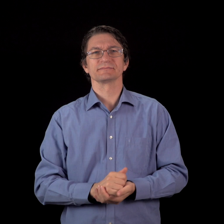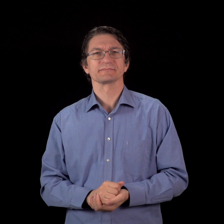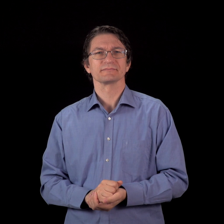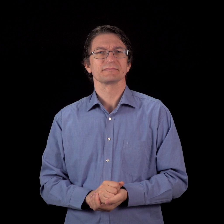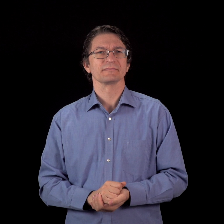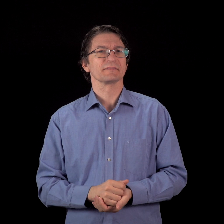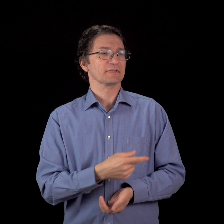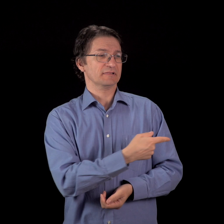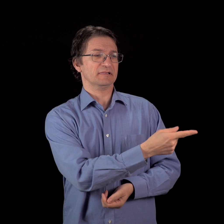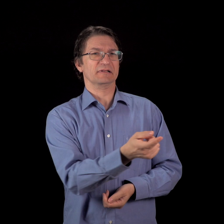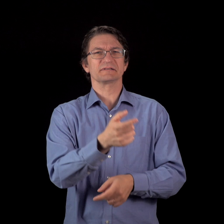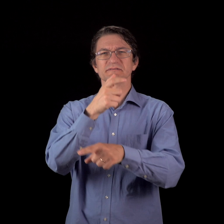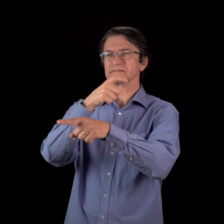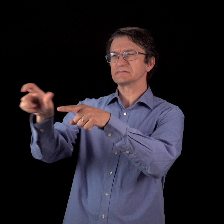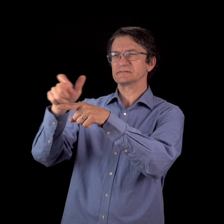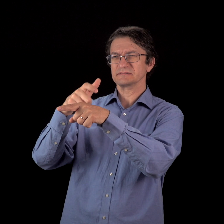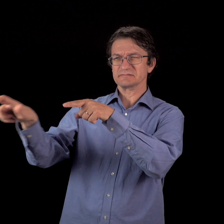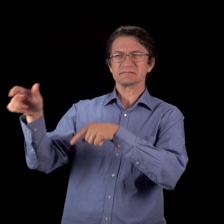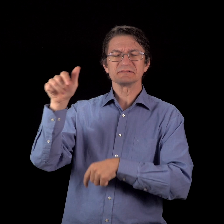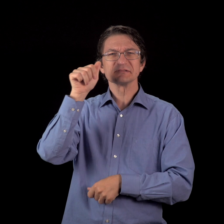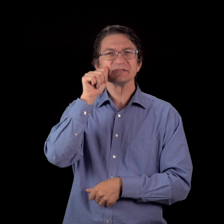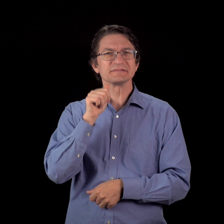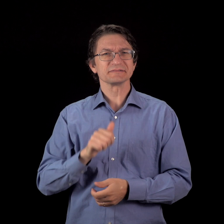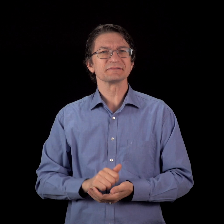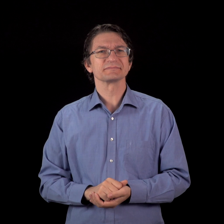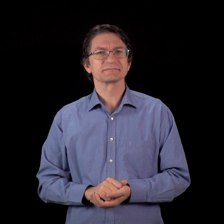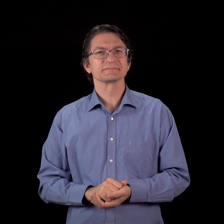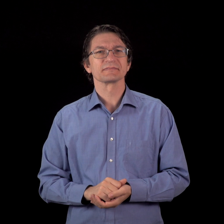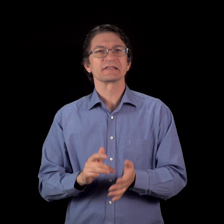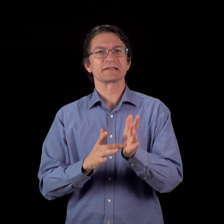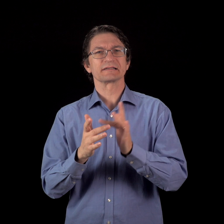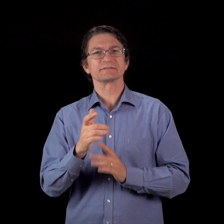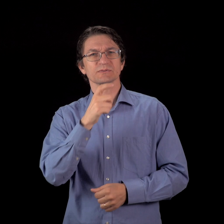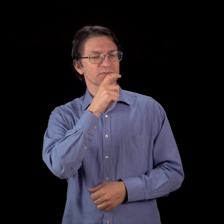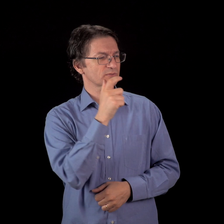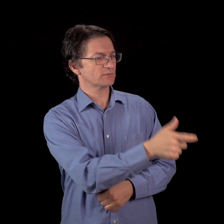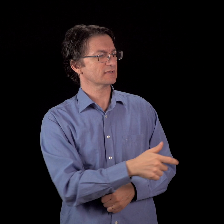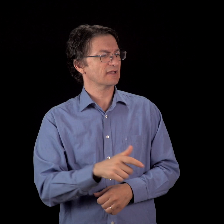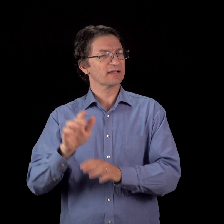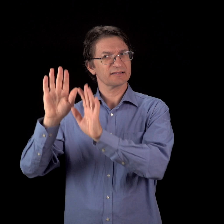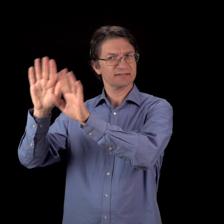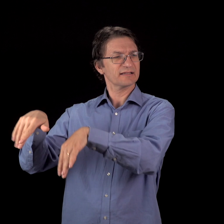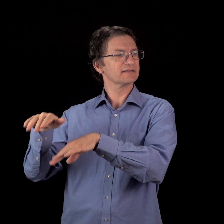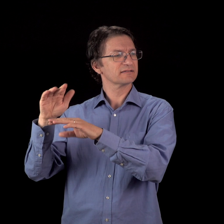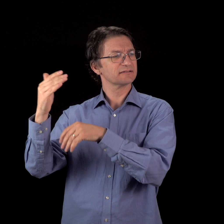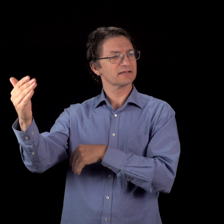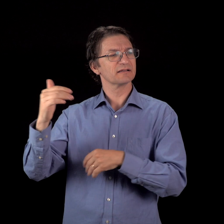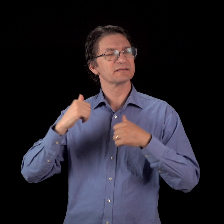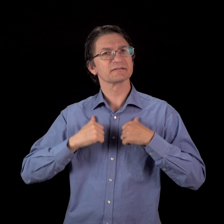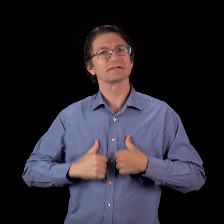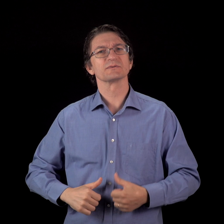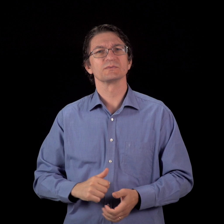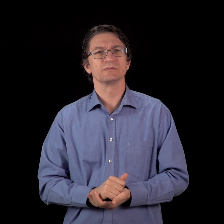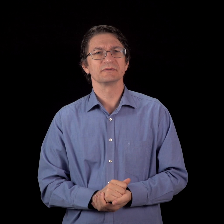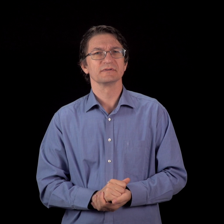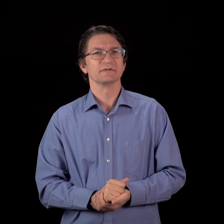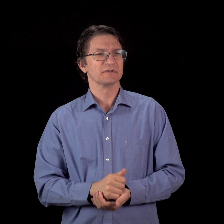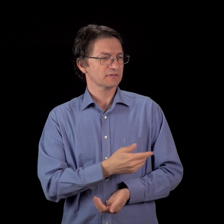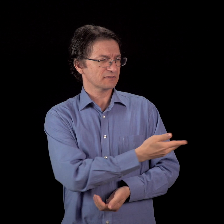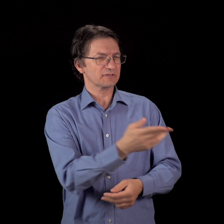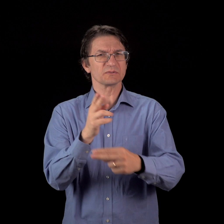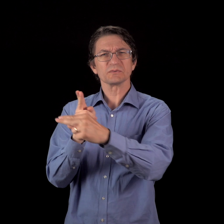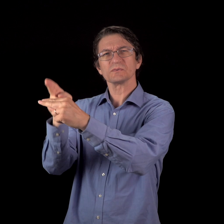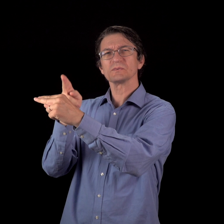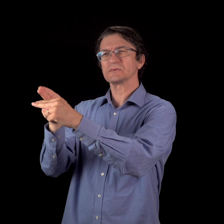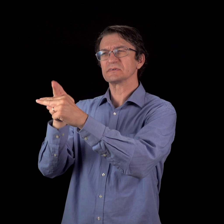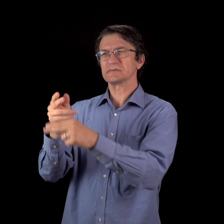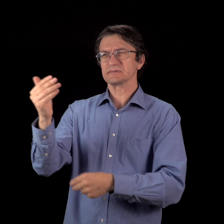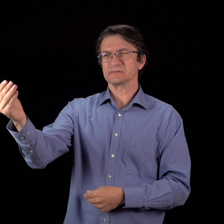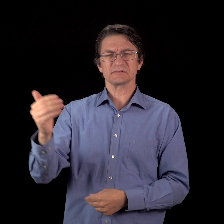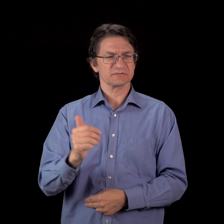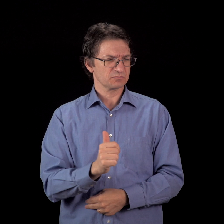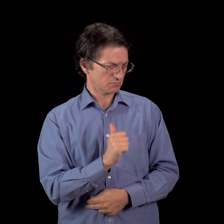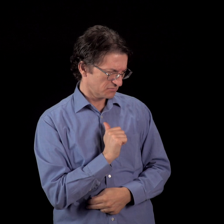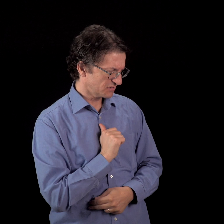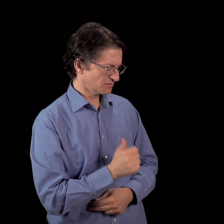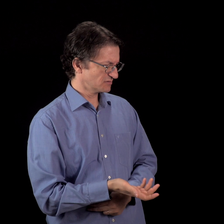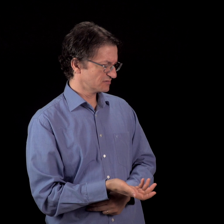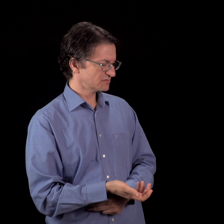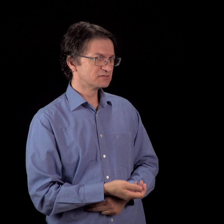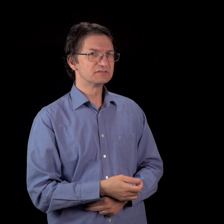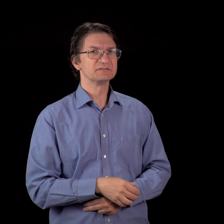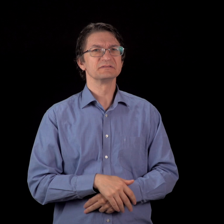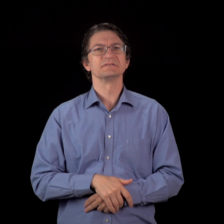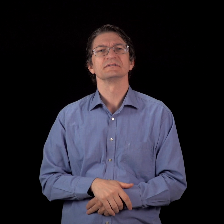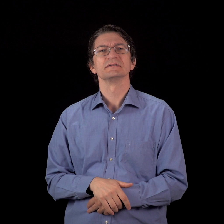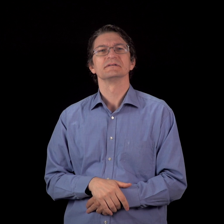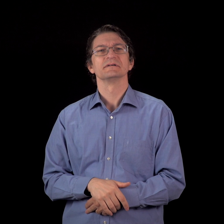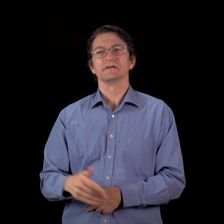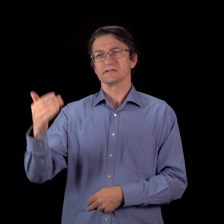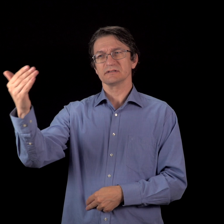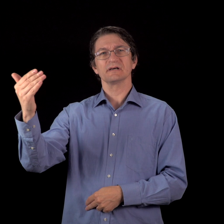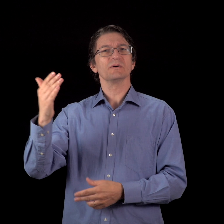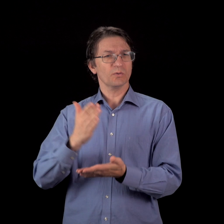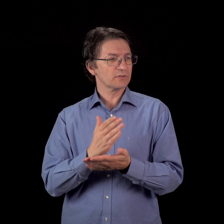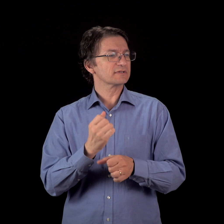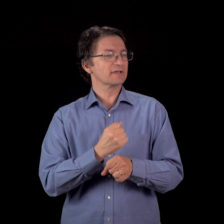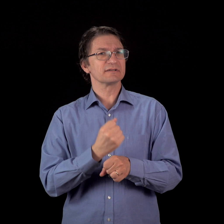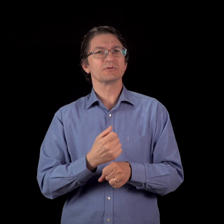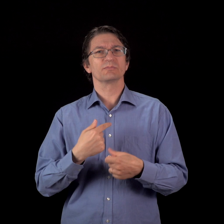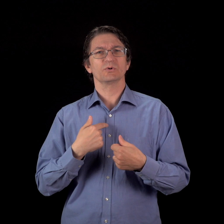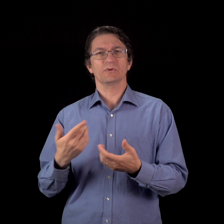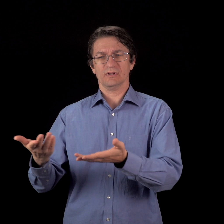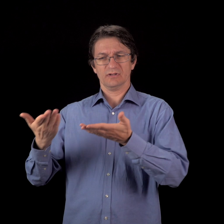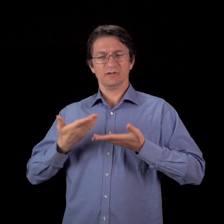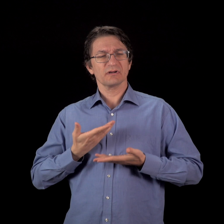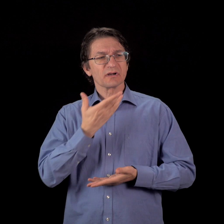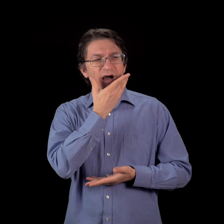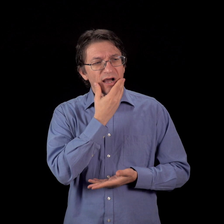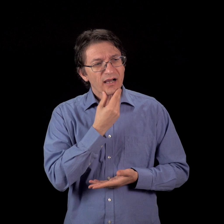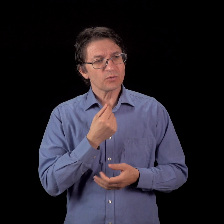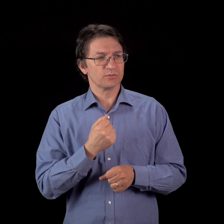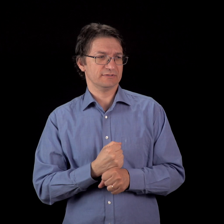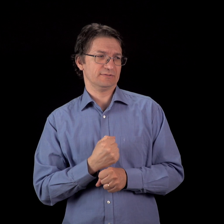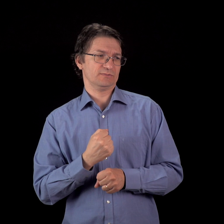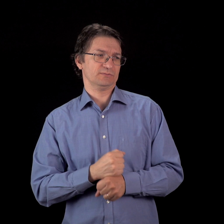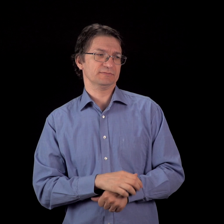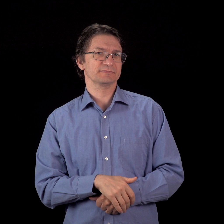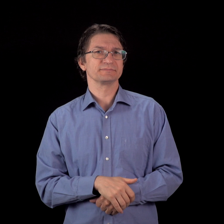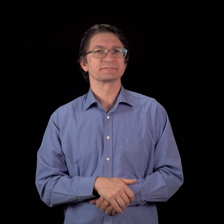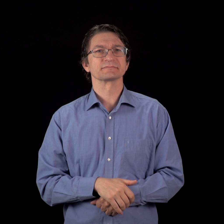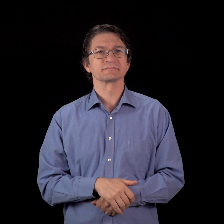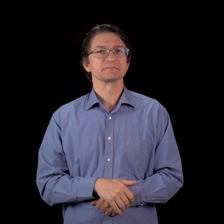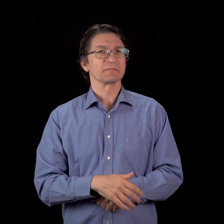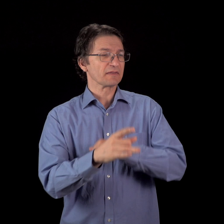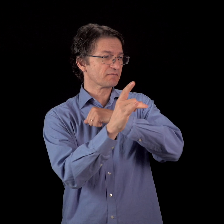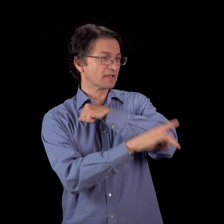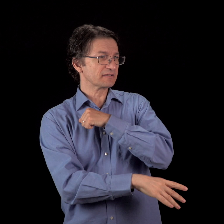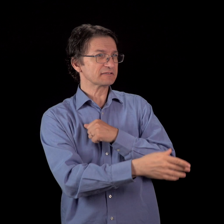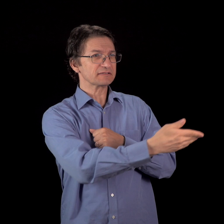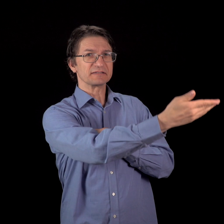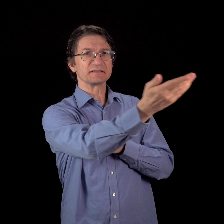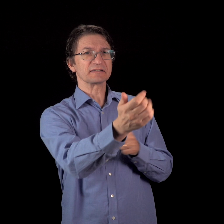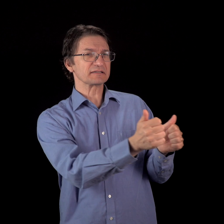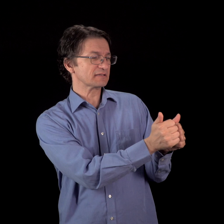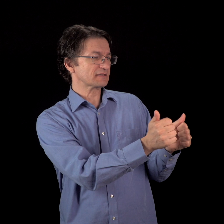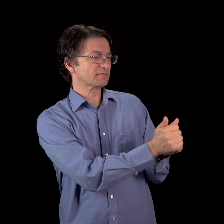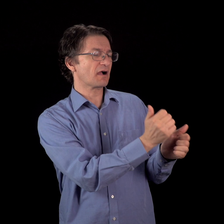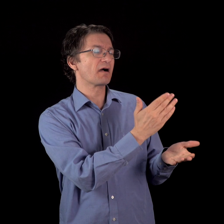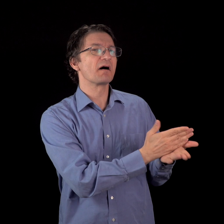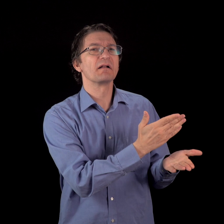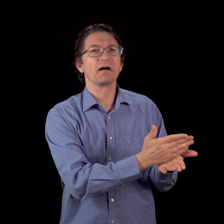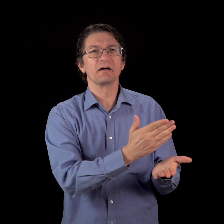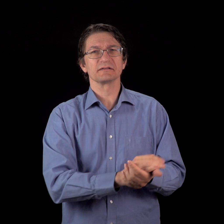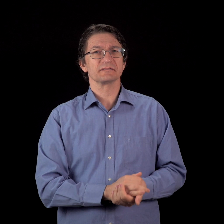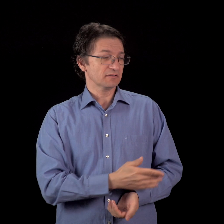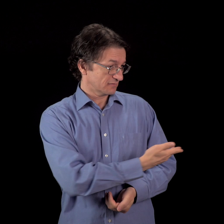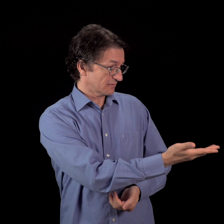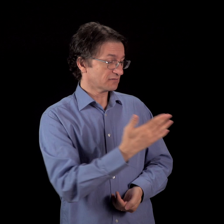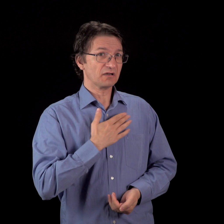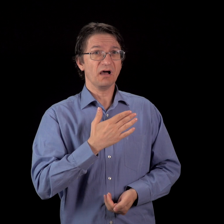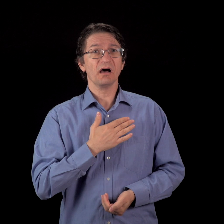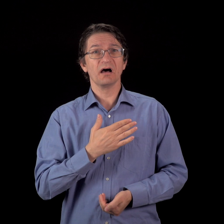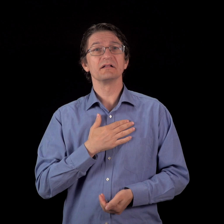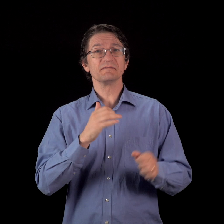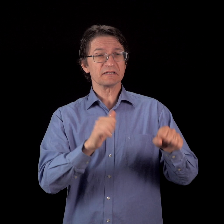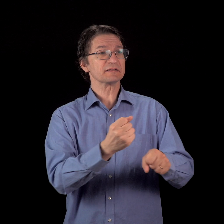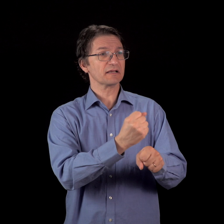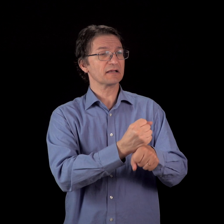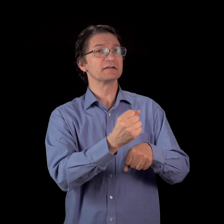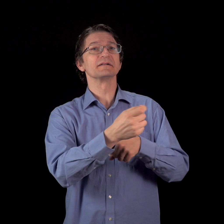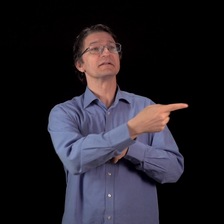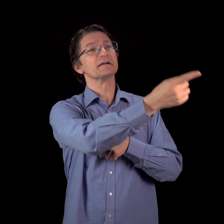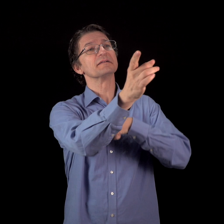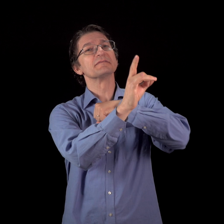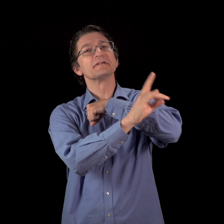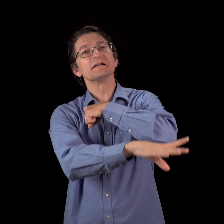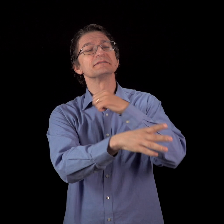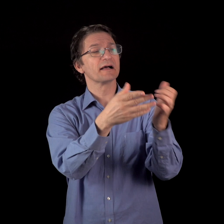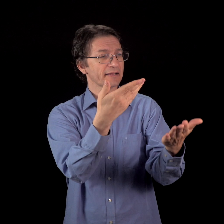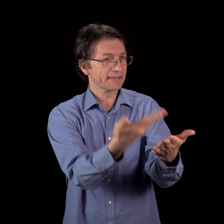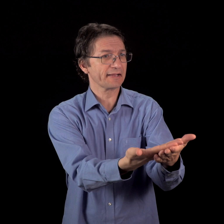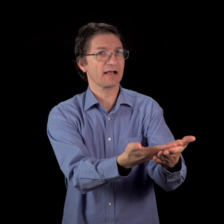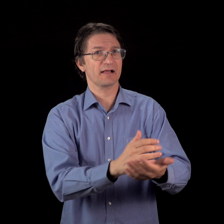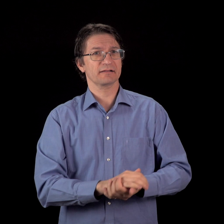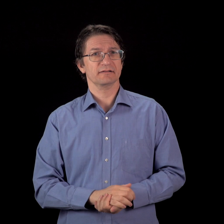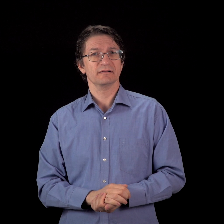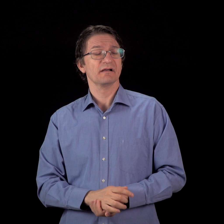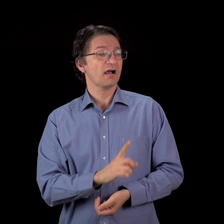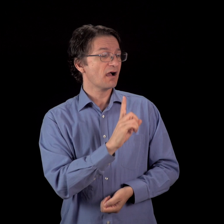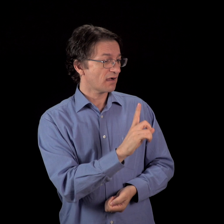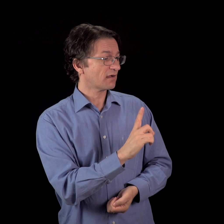why are you bothering her? She has done a beautiful deed to Me. The poor you will always have with you, and you can help them whenever you want.